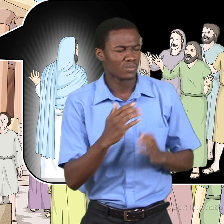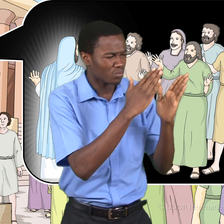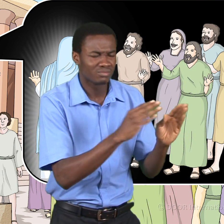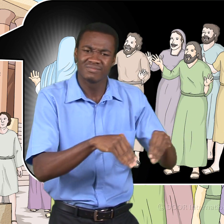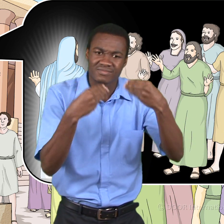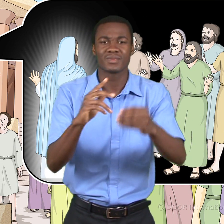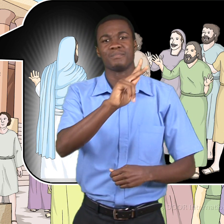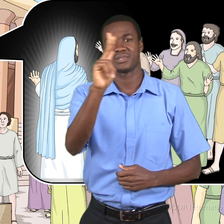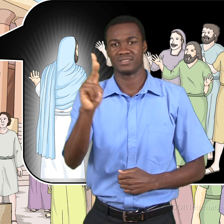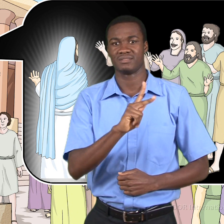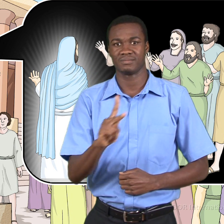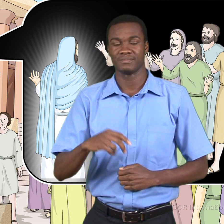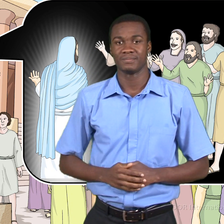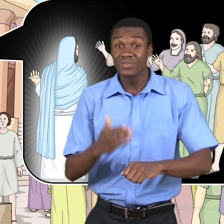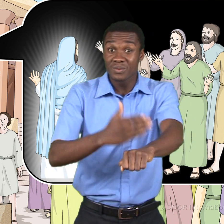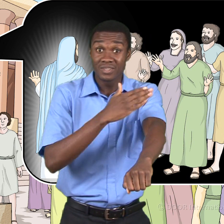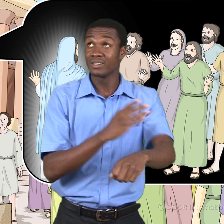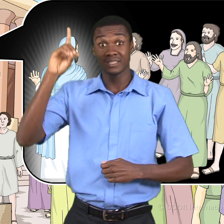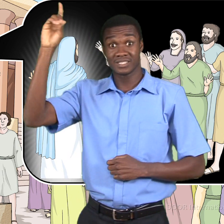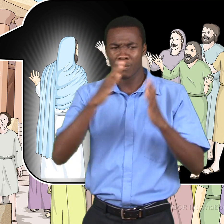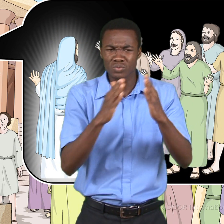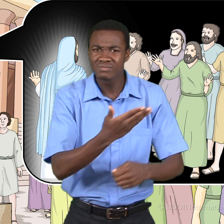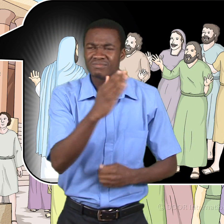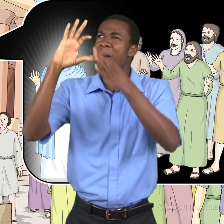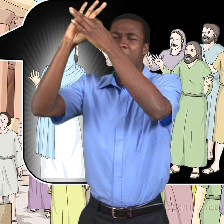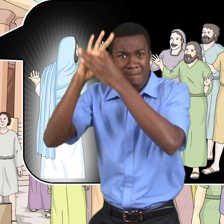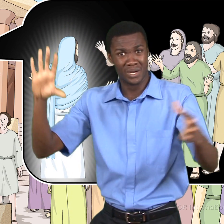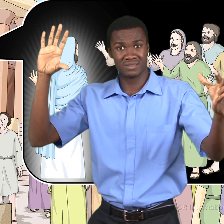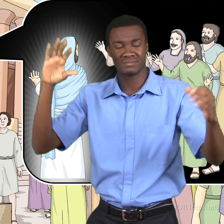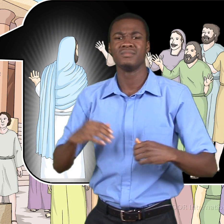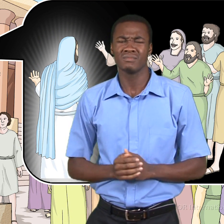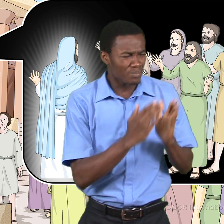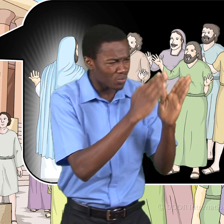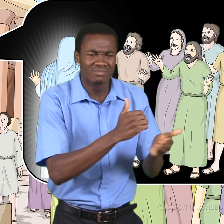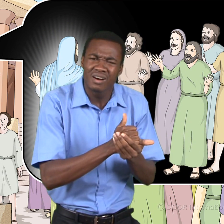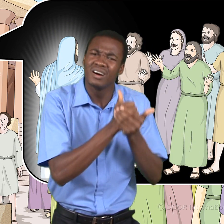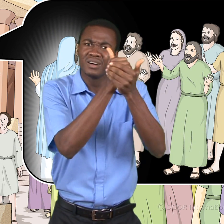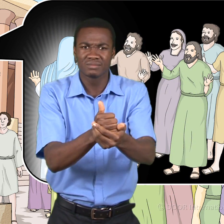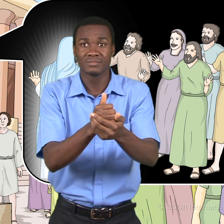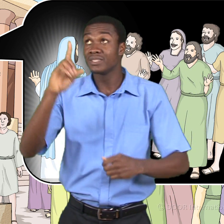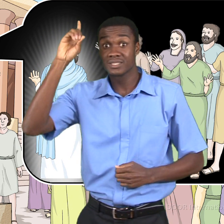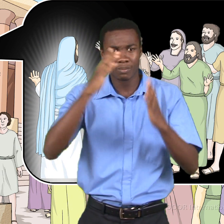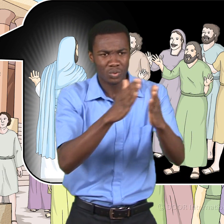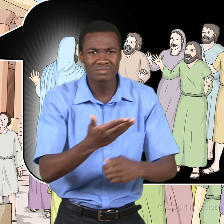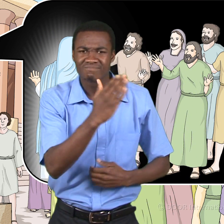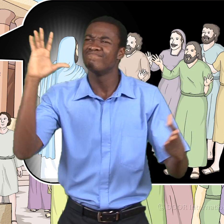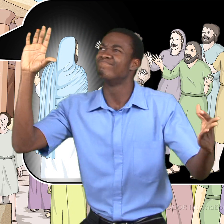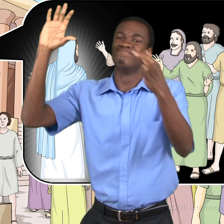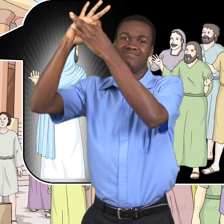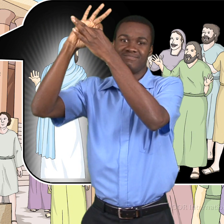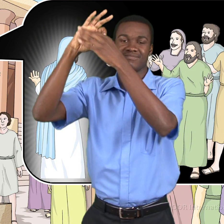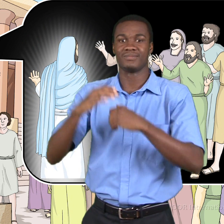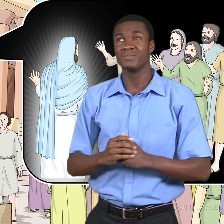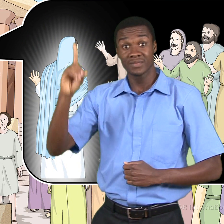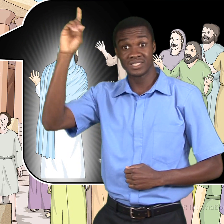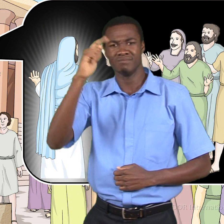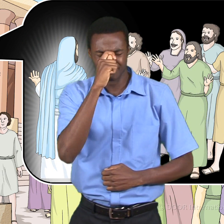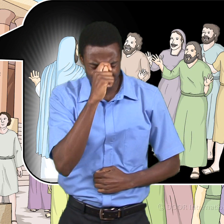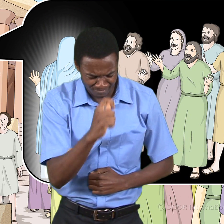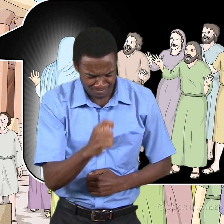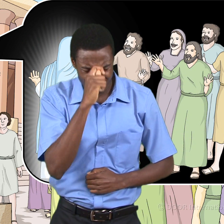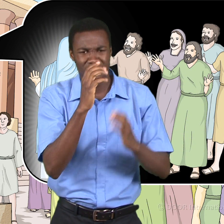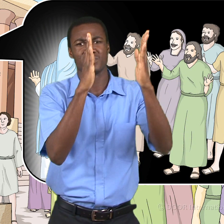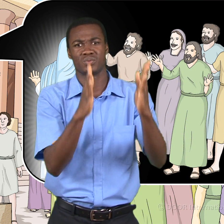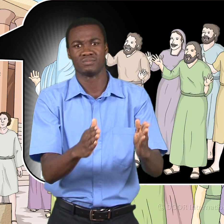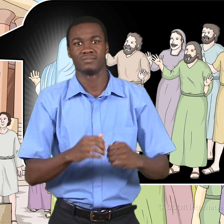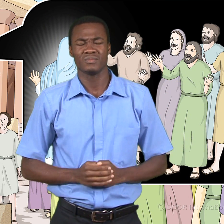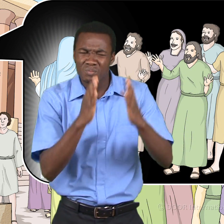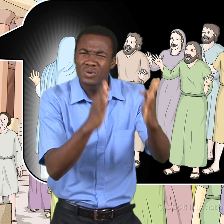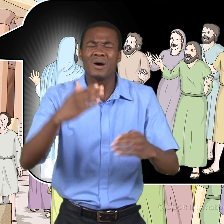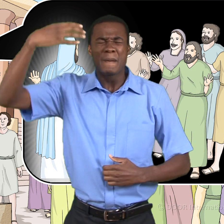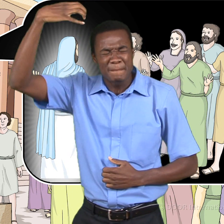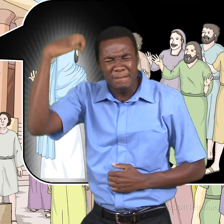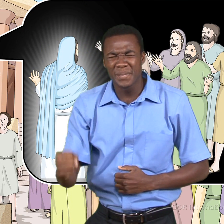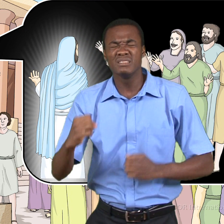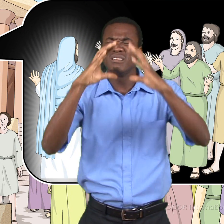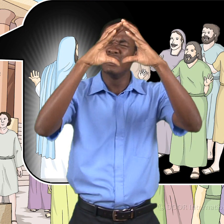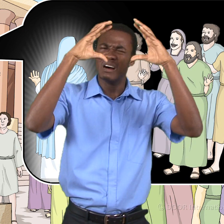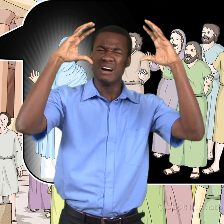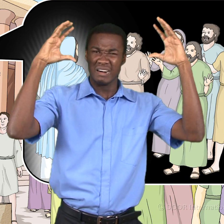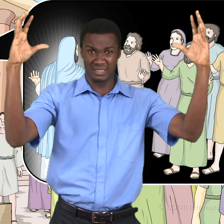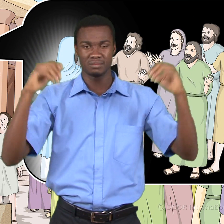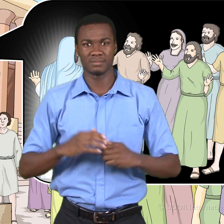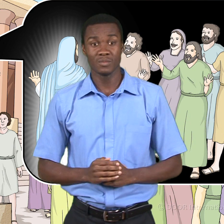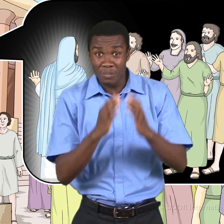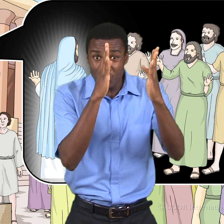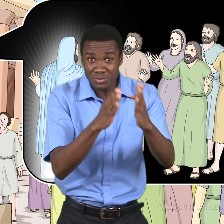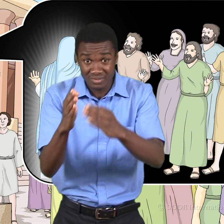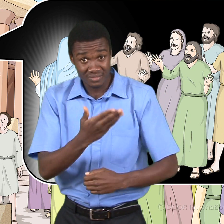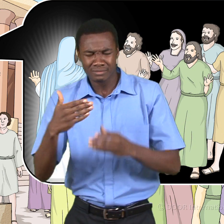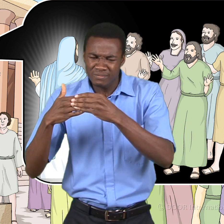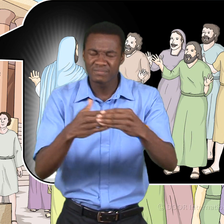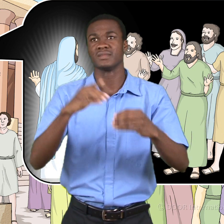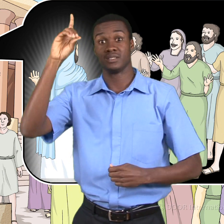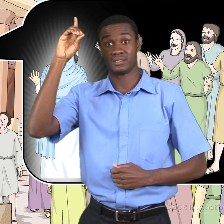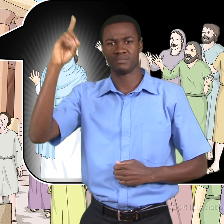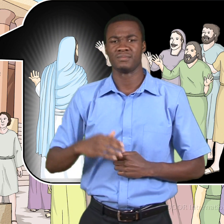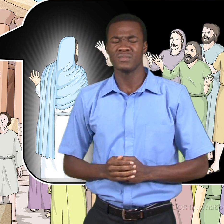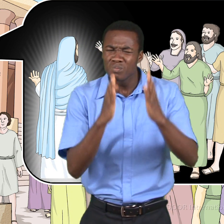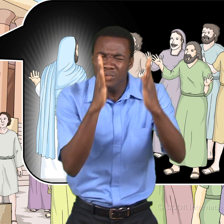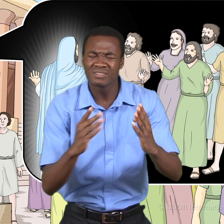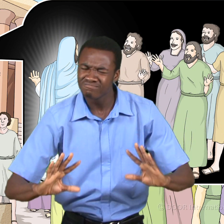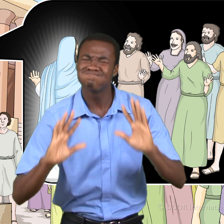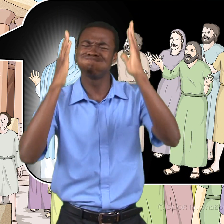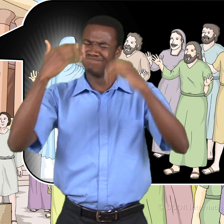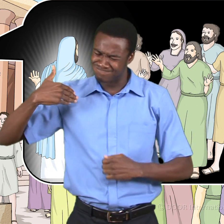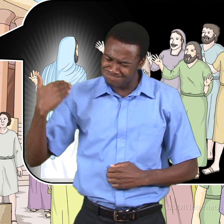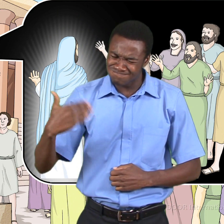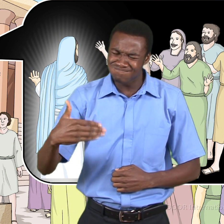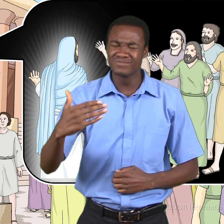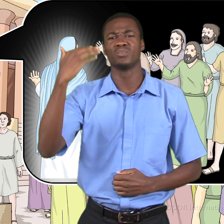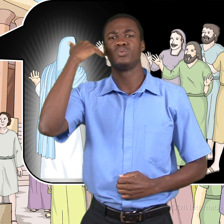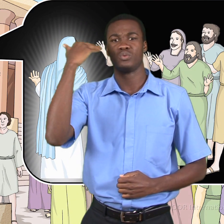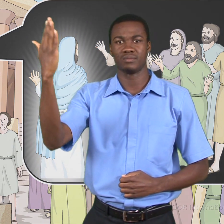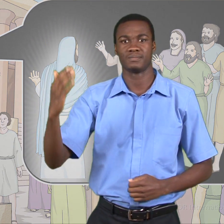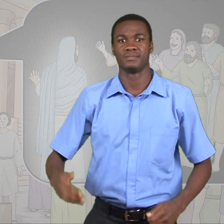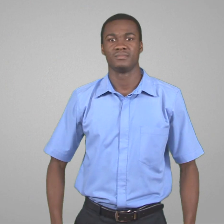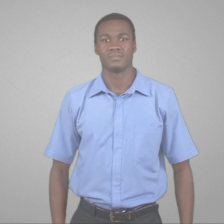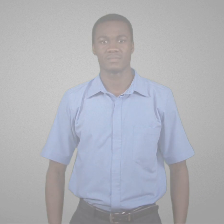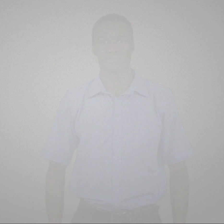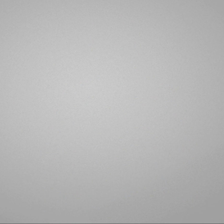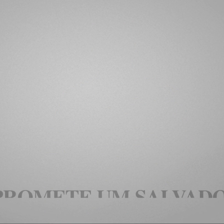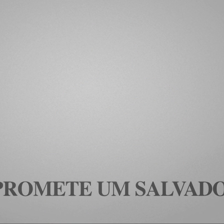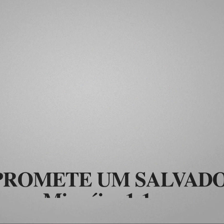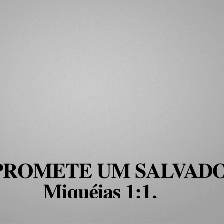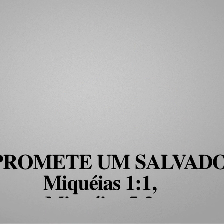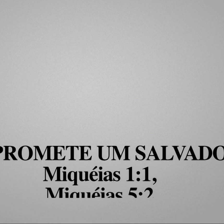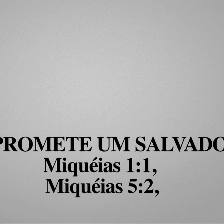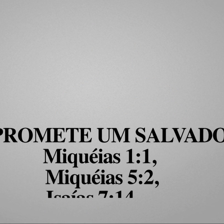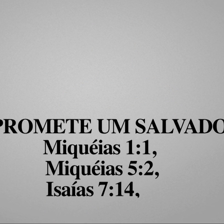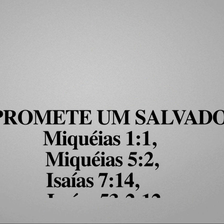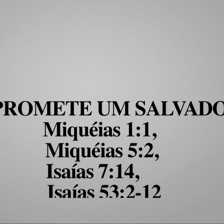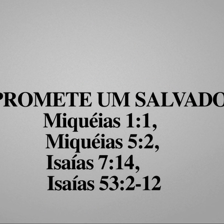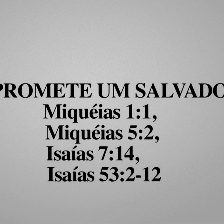This is the word of the LORD that came to Micah the Moreshite in the days of Jotham, Ahaz, and Hezekiah, kings of Judah—what he saw regarding Samaria and Jerusalem: But you, Bethlehem Ephrathah, who are small among the clans of Judah, out of you will come forth for Me One to be ruler over Israel — One whose origins are of old, from the days of eternity.